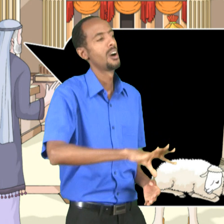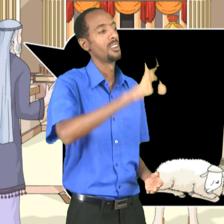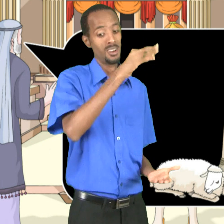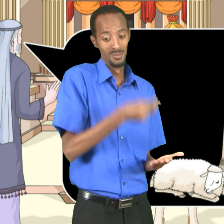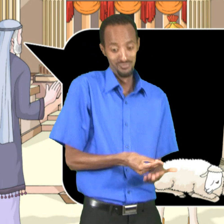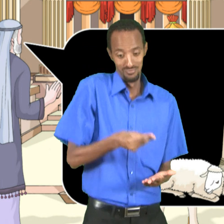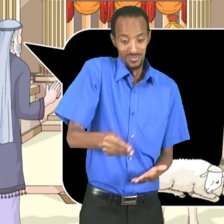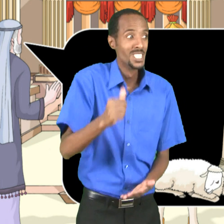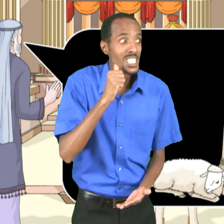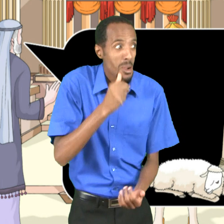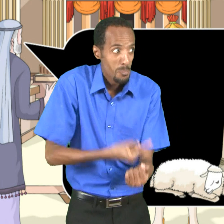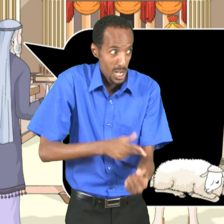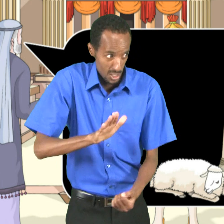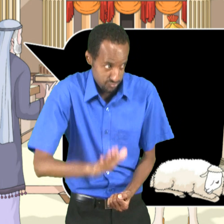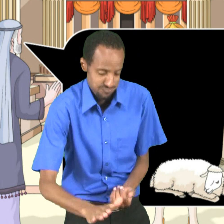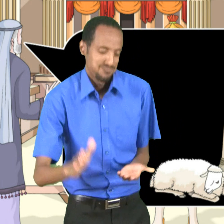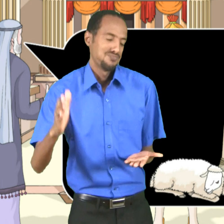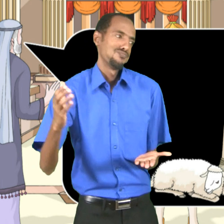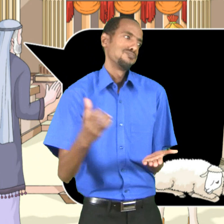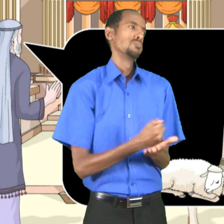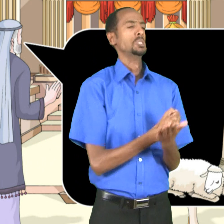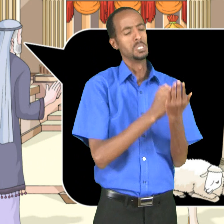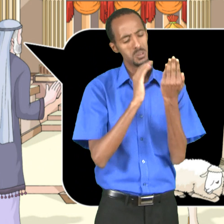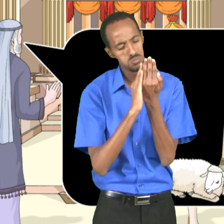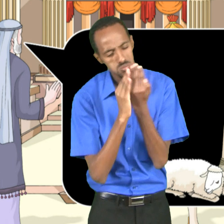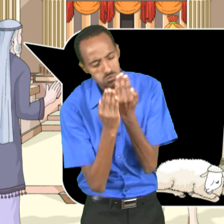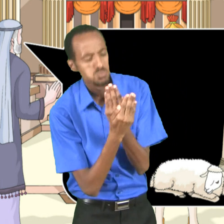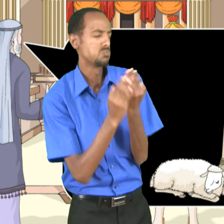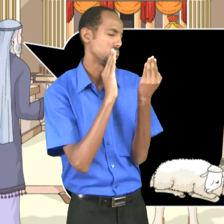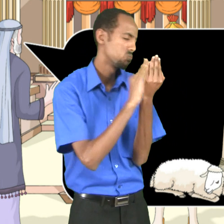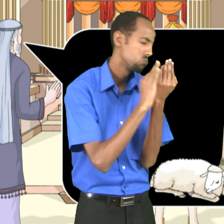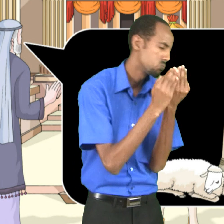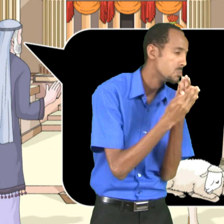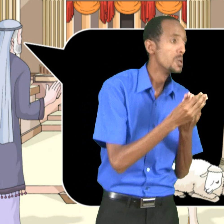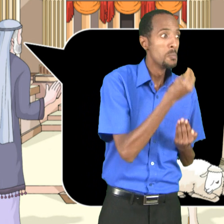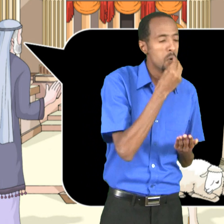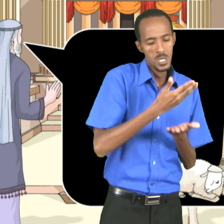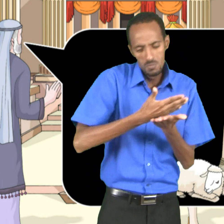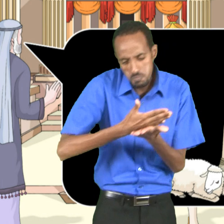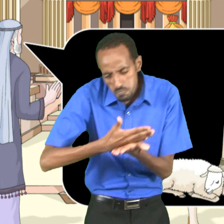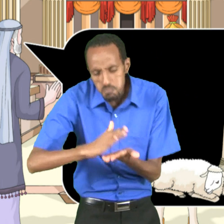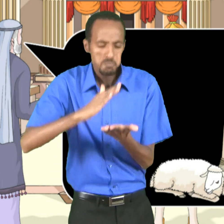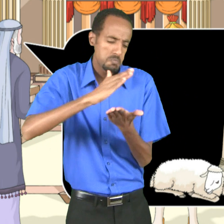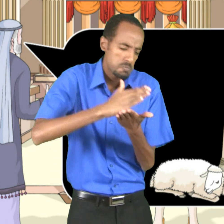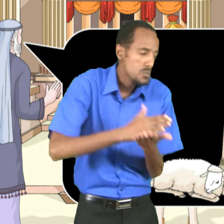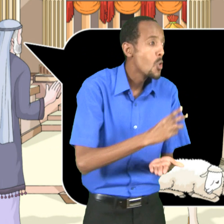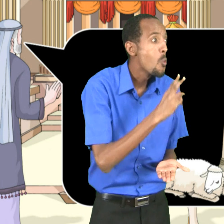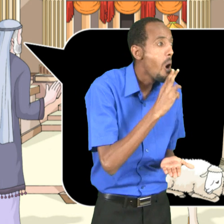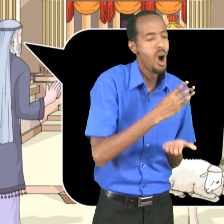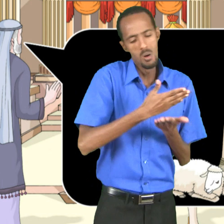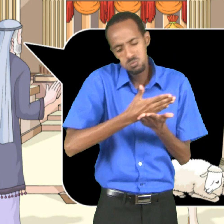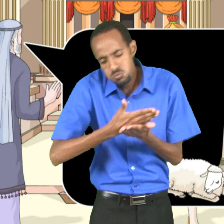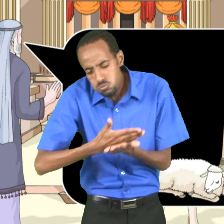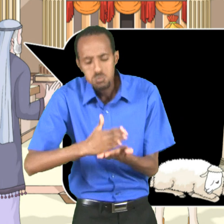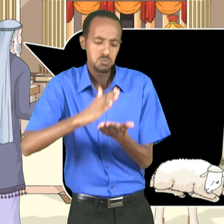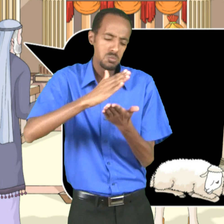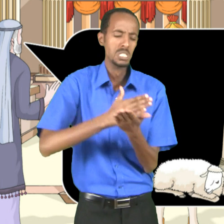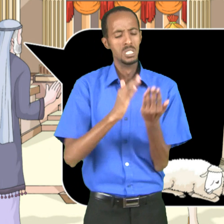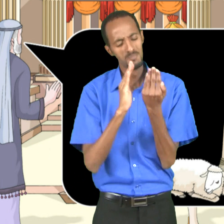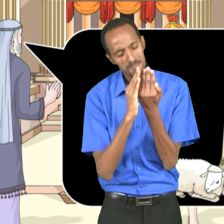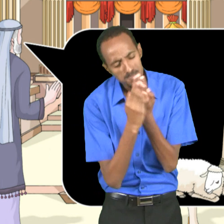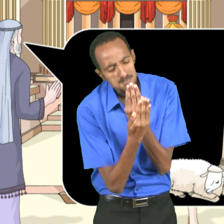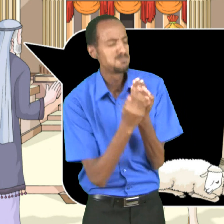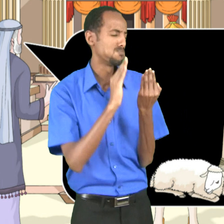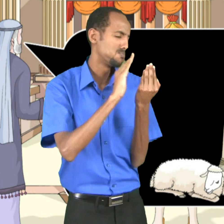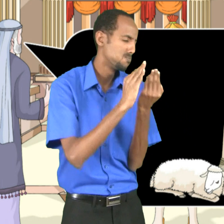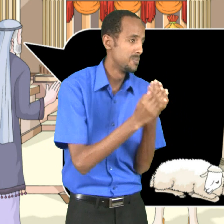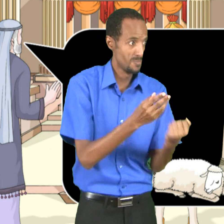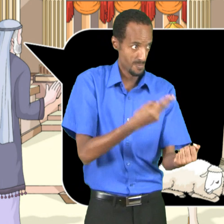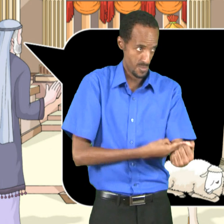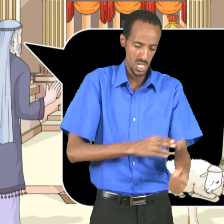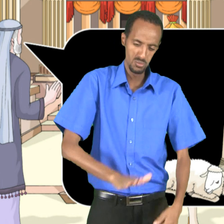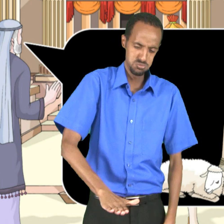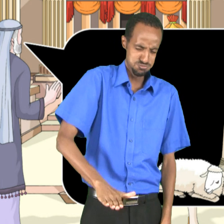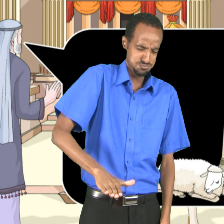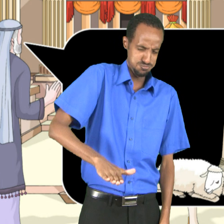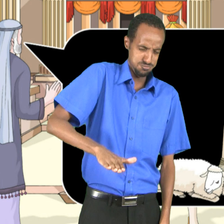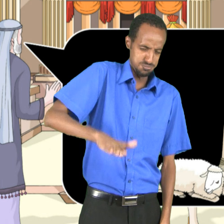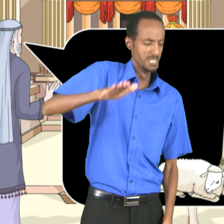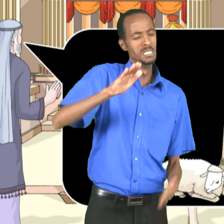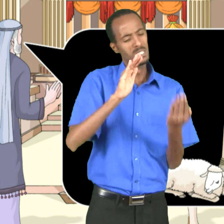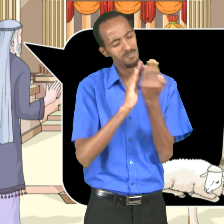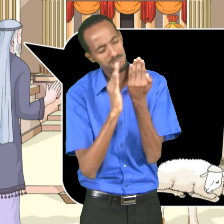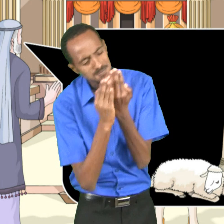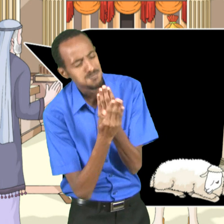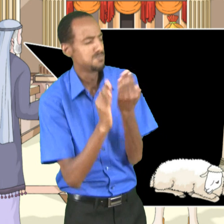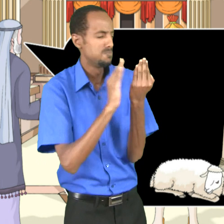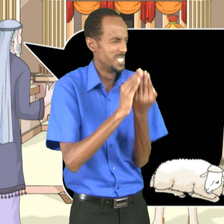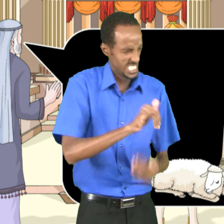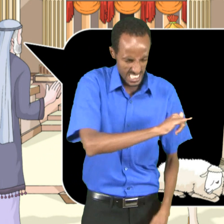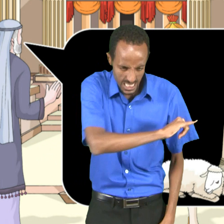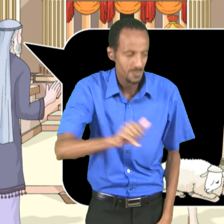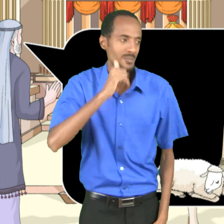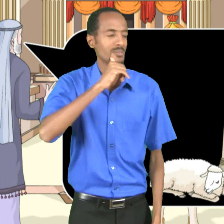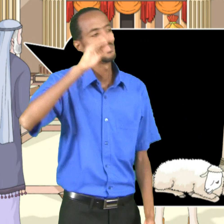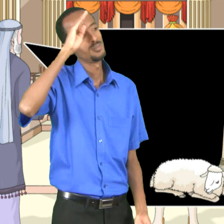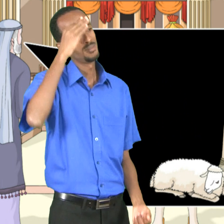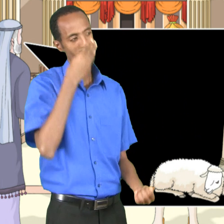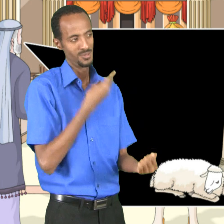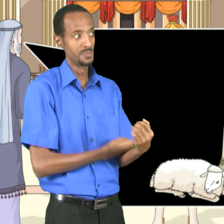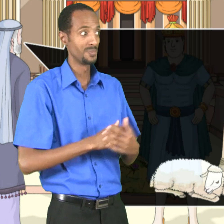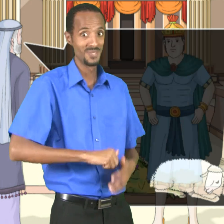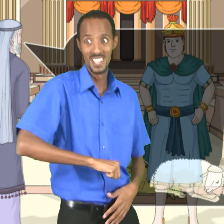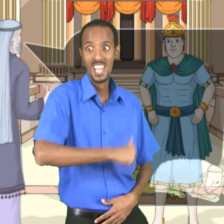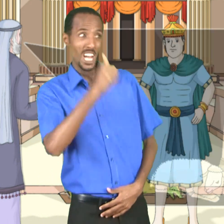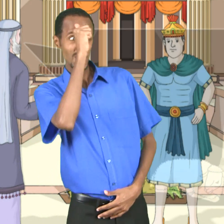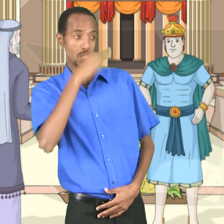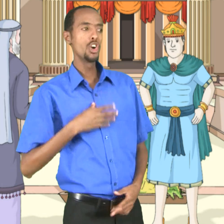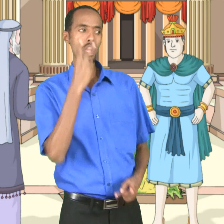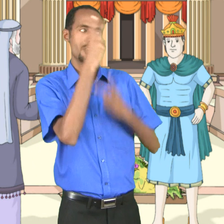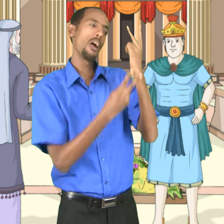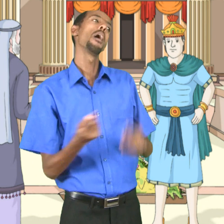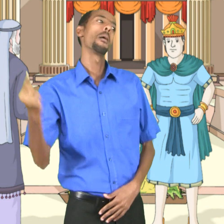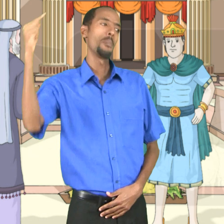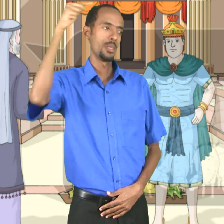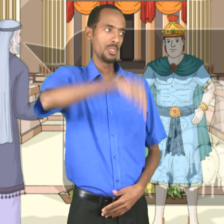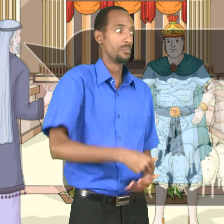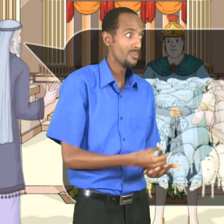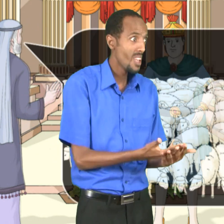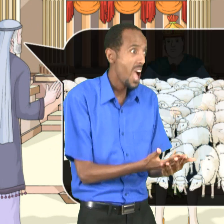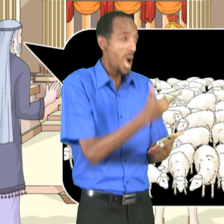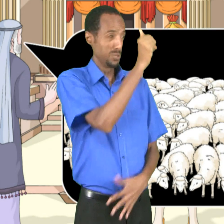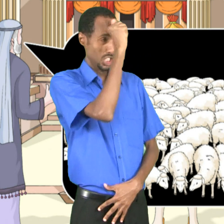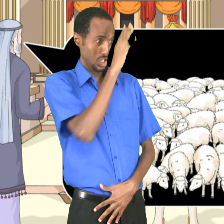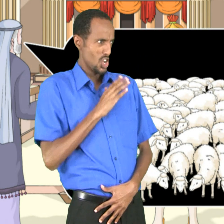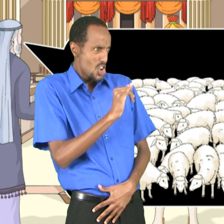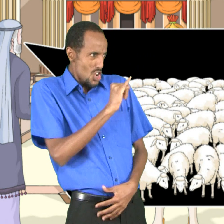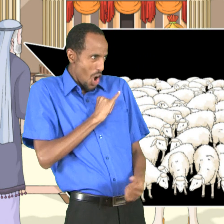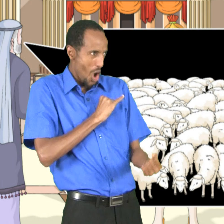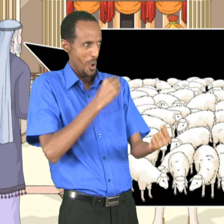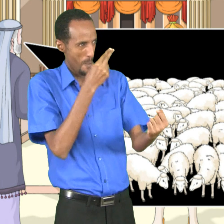It shared his food and drank from his cup; it slept in his arms and was like a daughter to him.